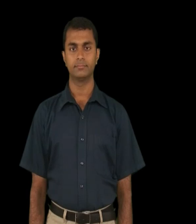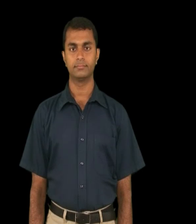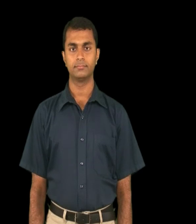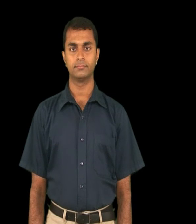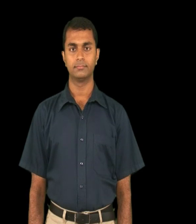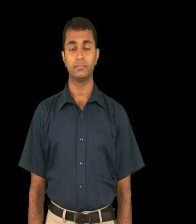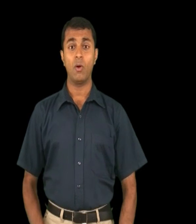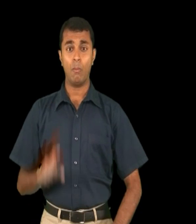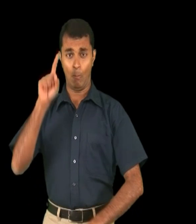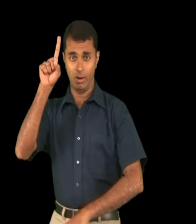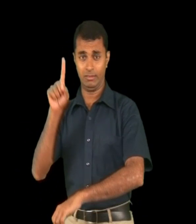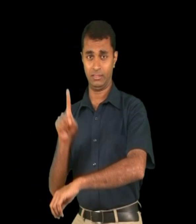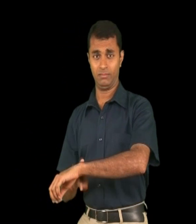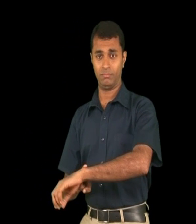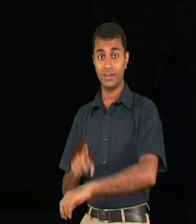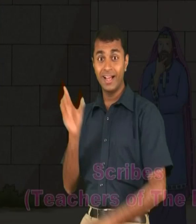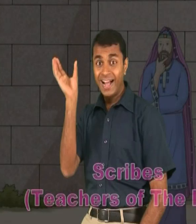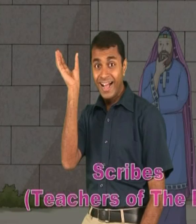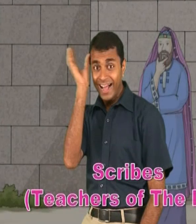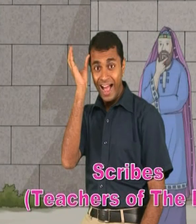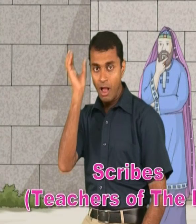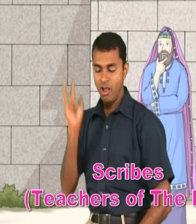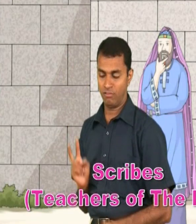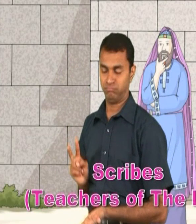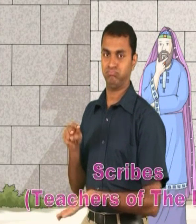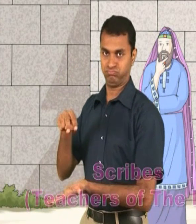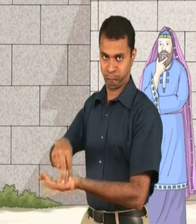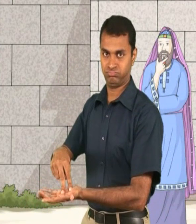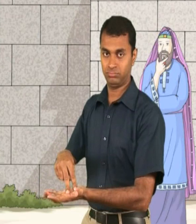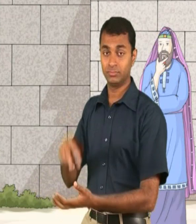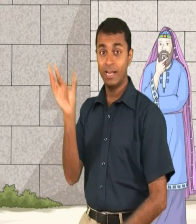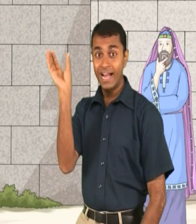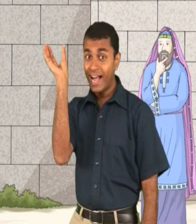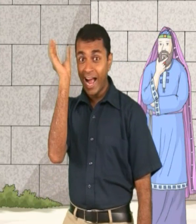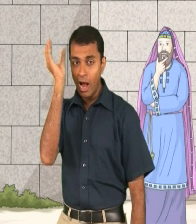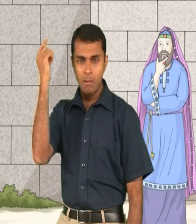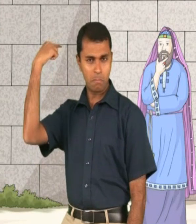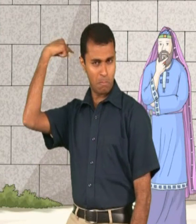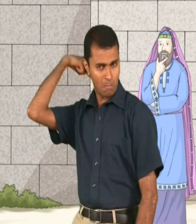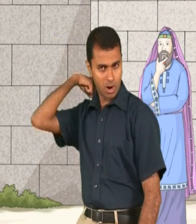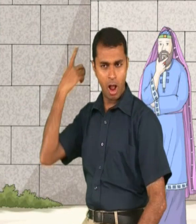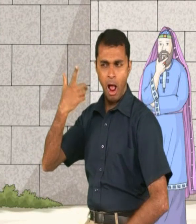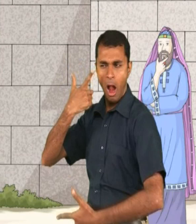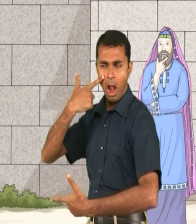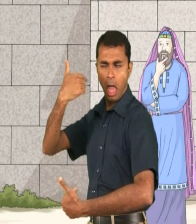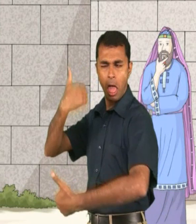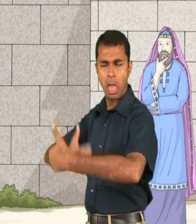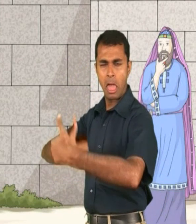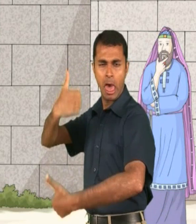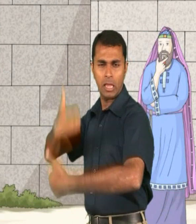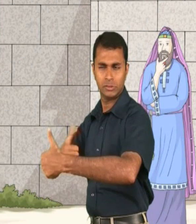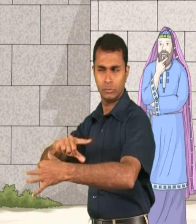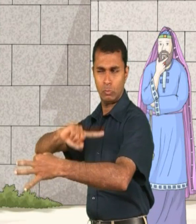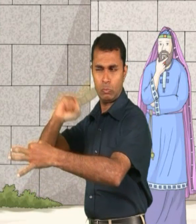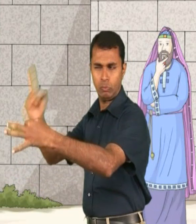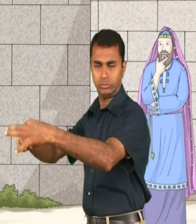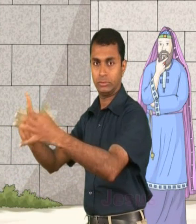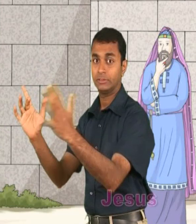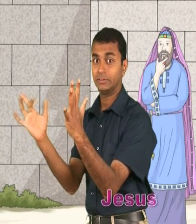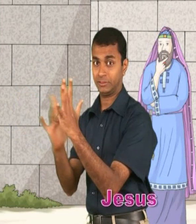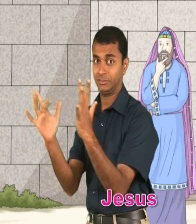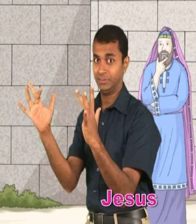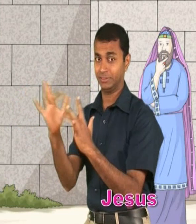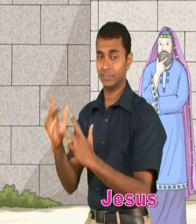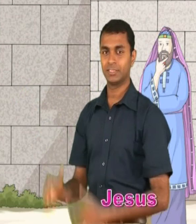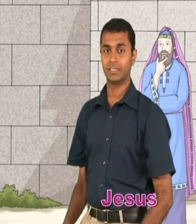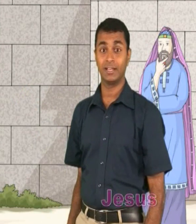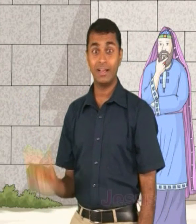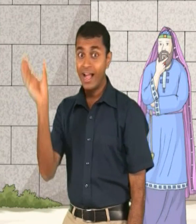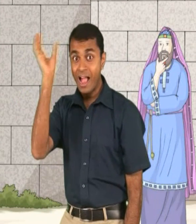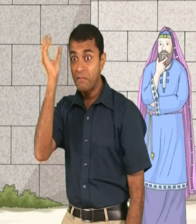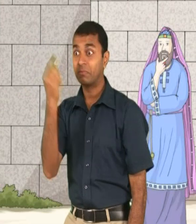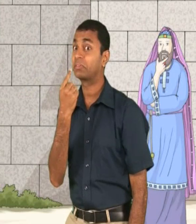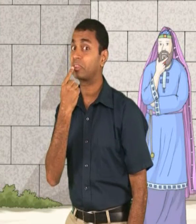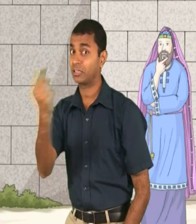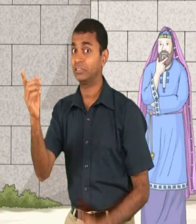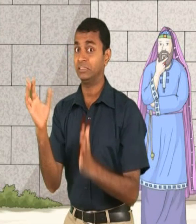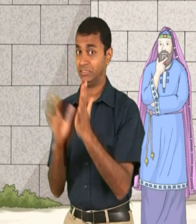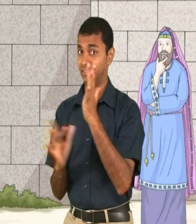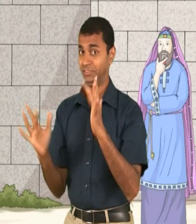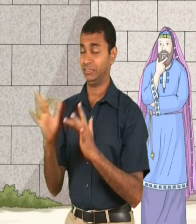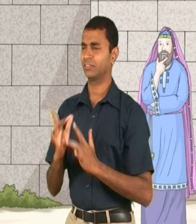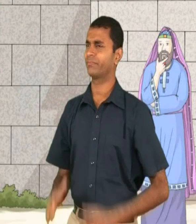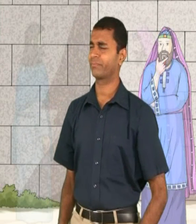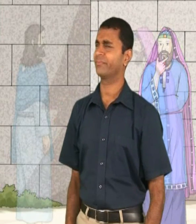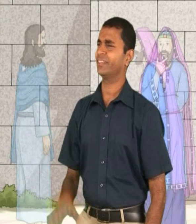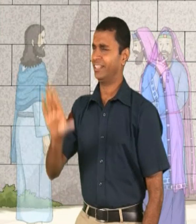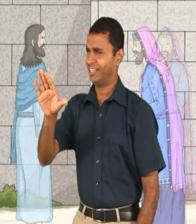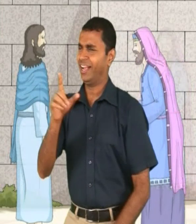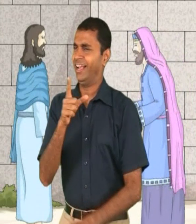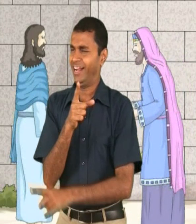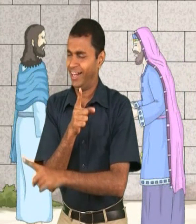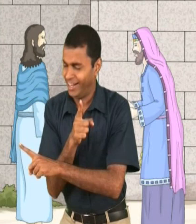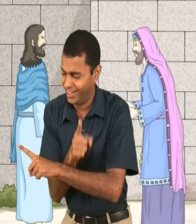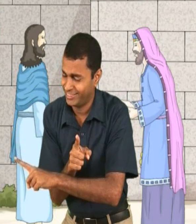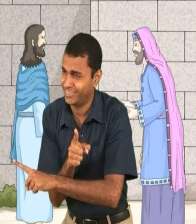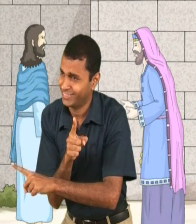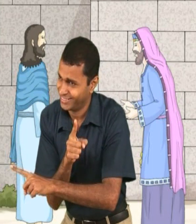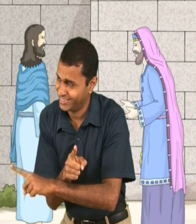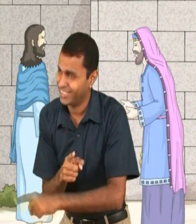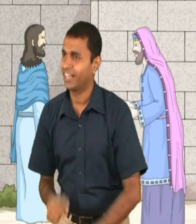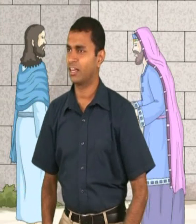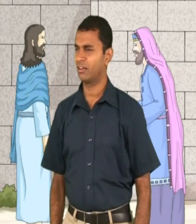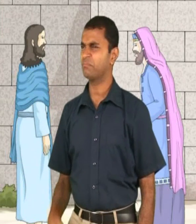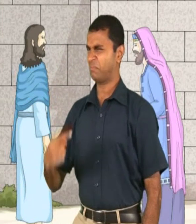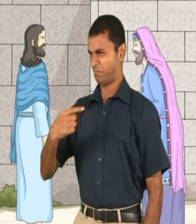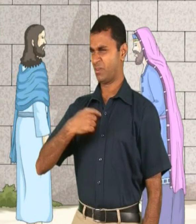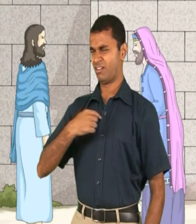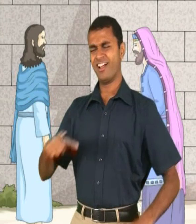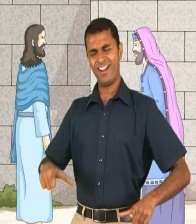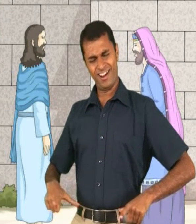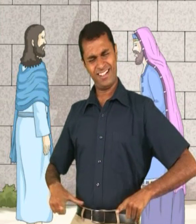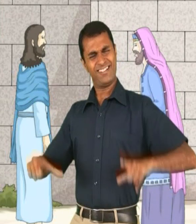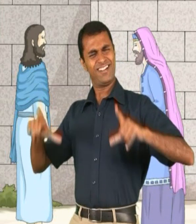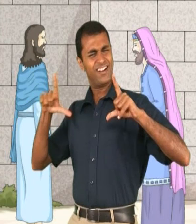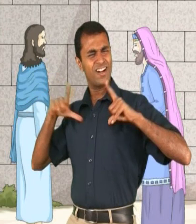One day an expert in the law stood up to test Him.